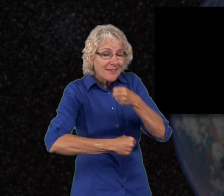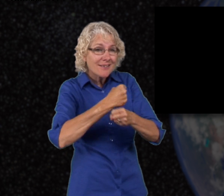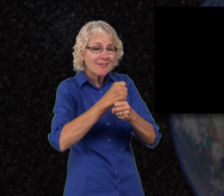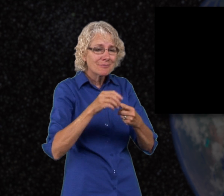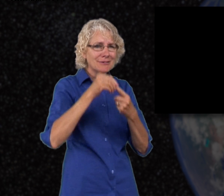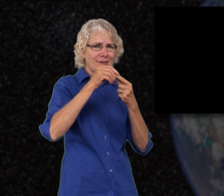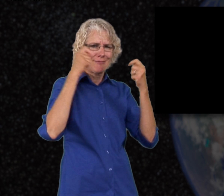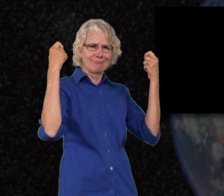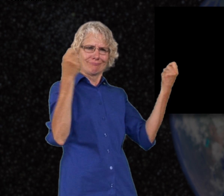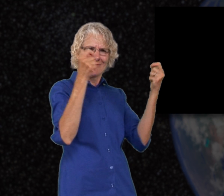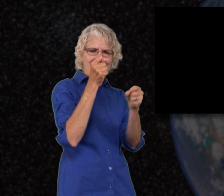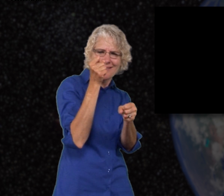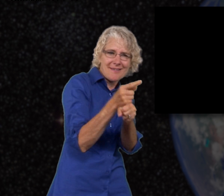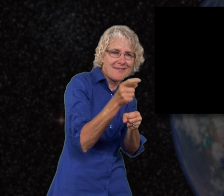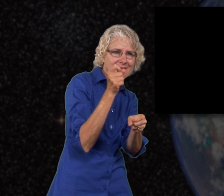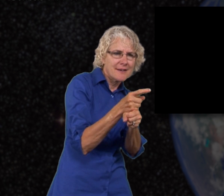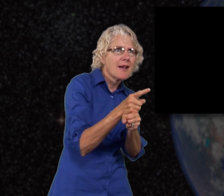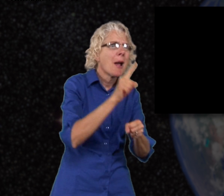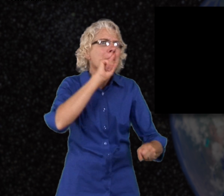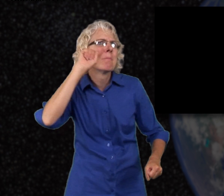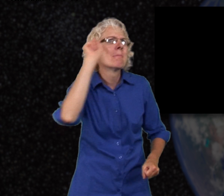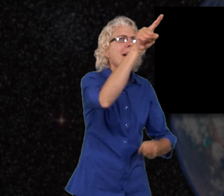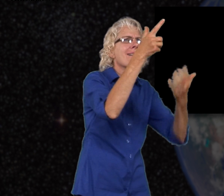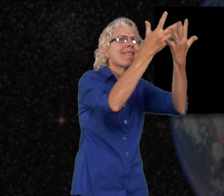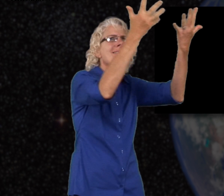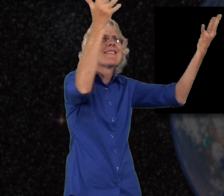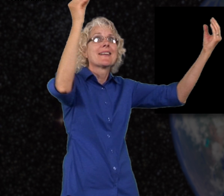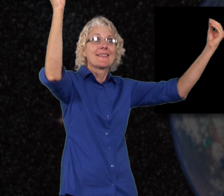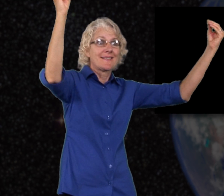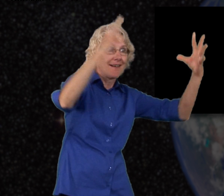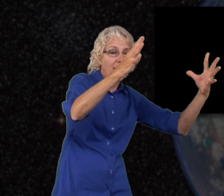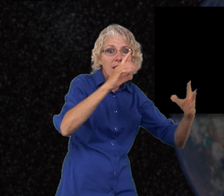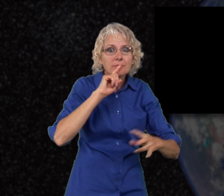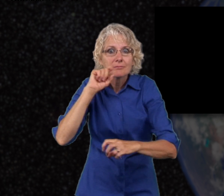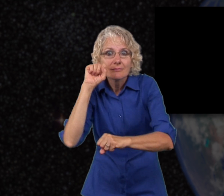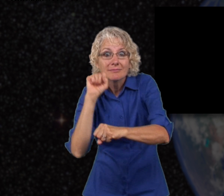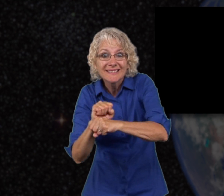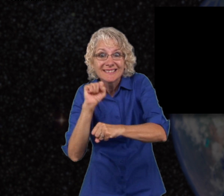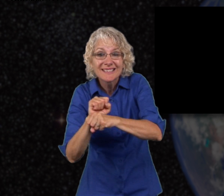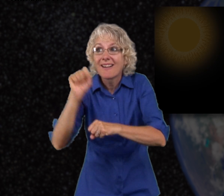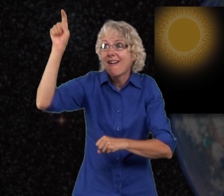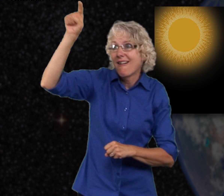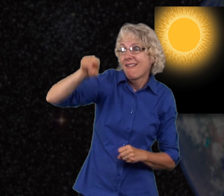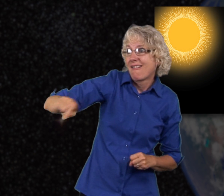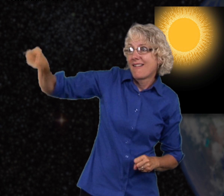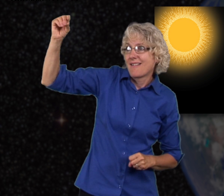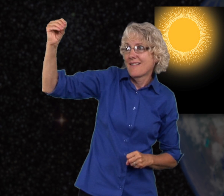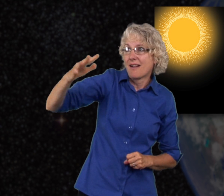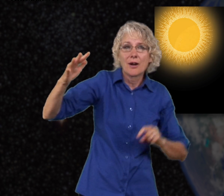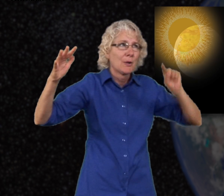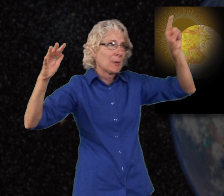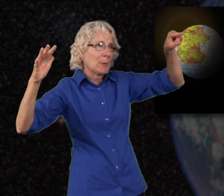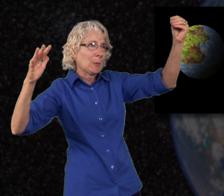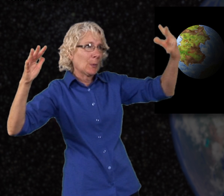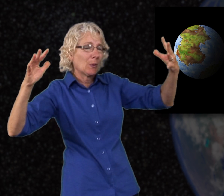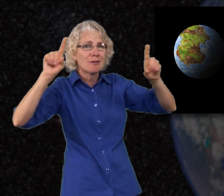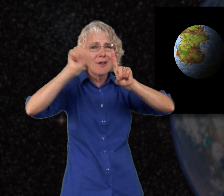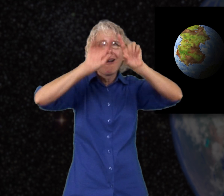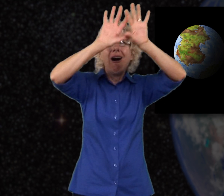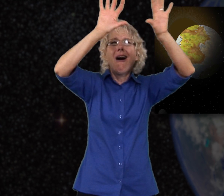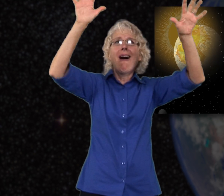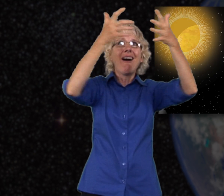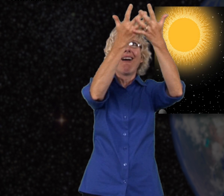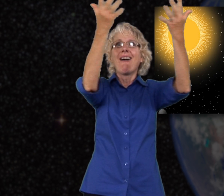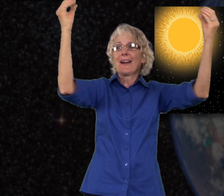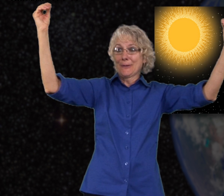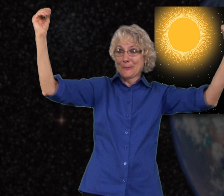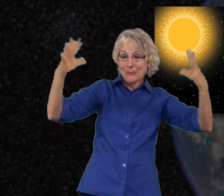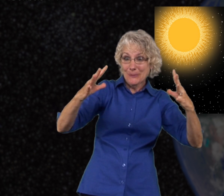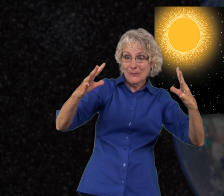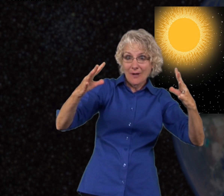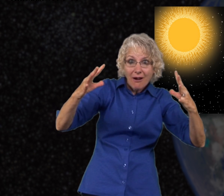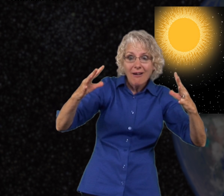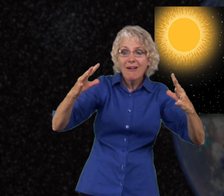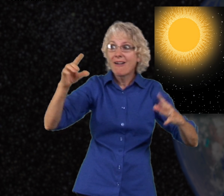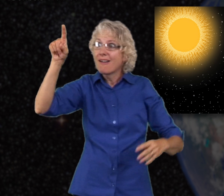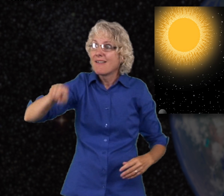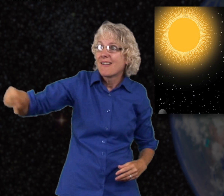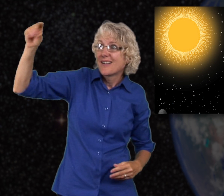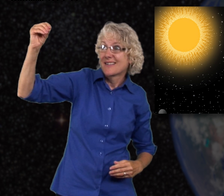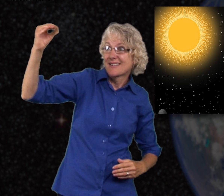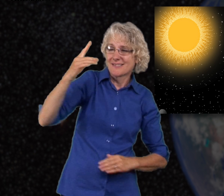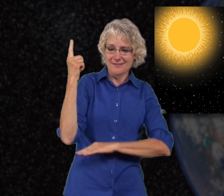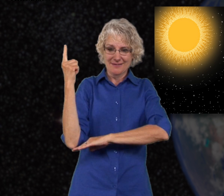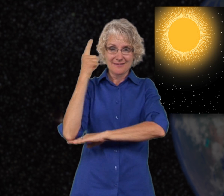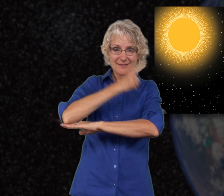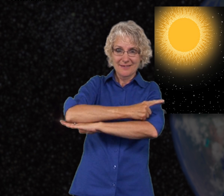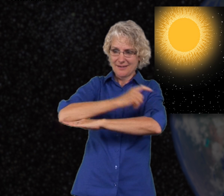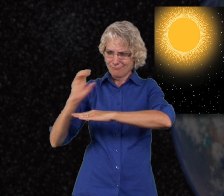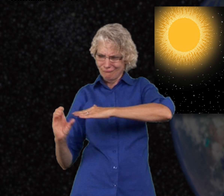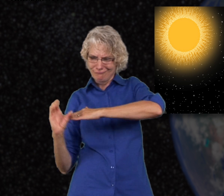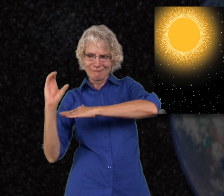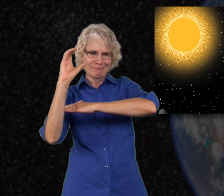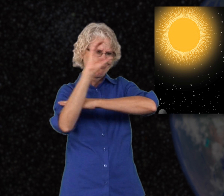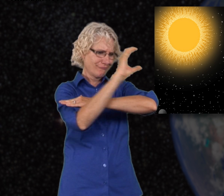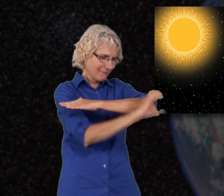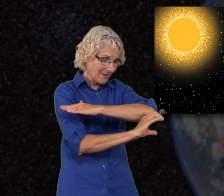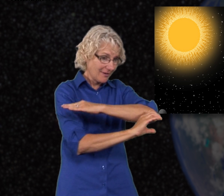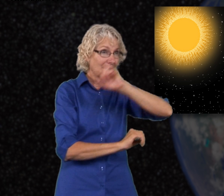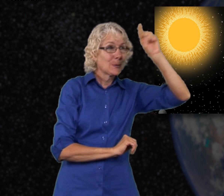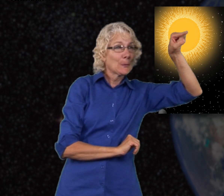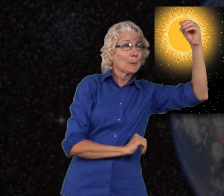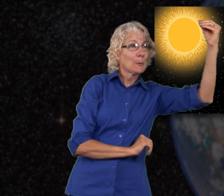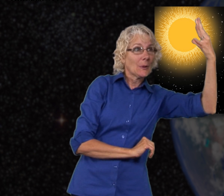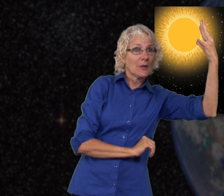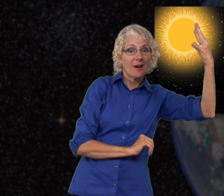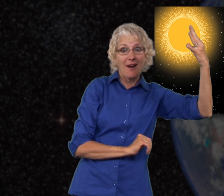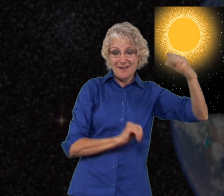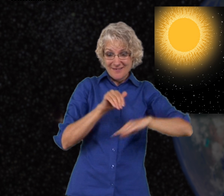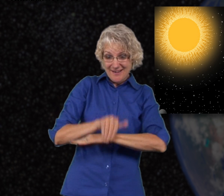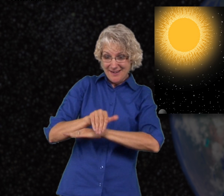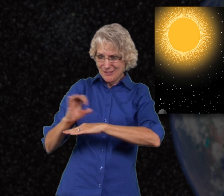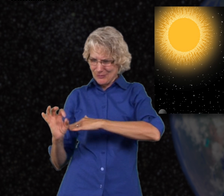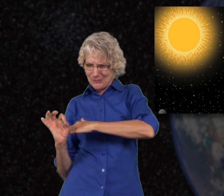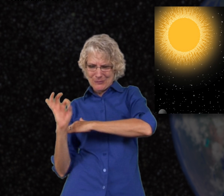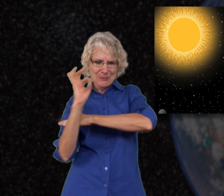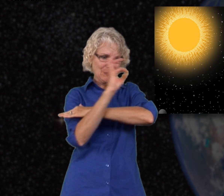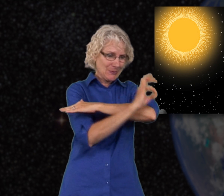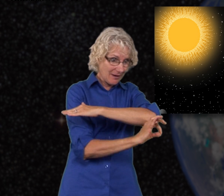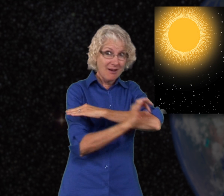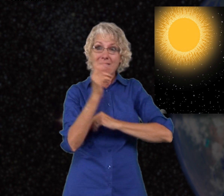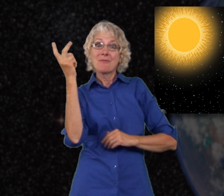And it was so. God made two great lights: the greater light to rule the day and the lesser light to rule the night. And He made the stars as well.